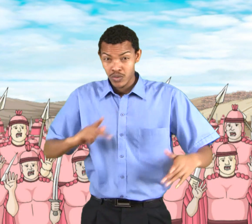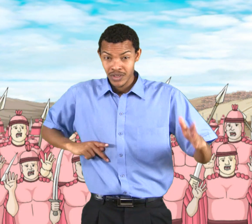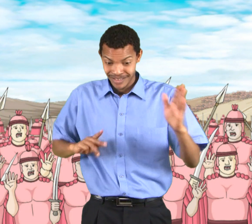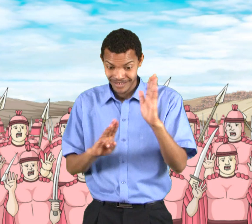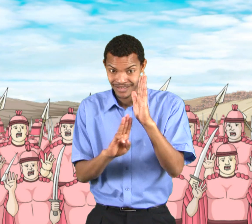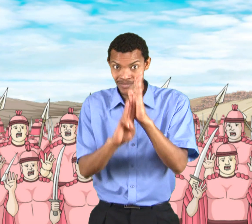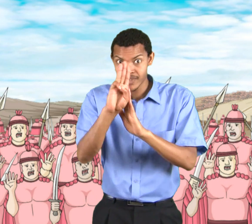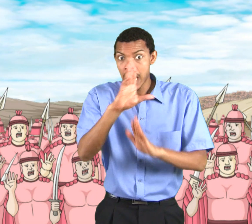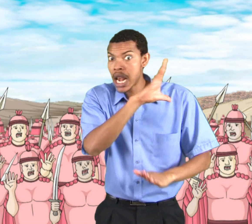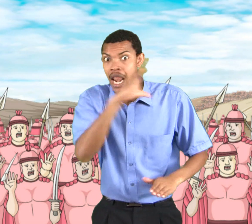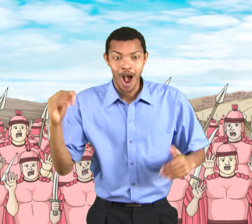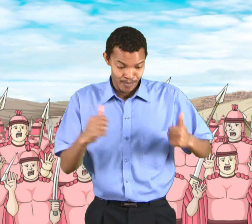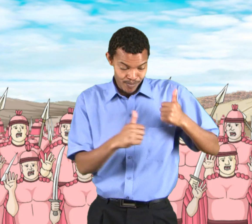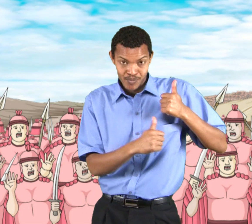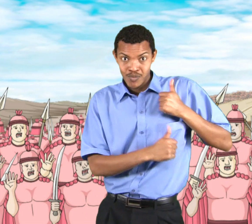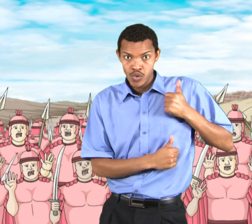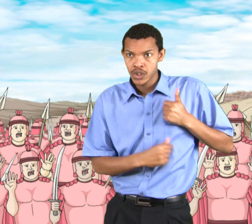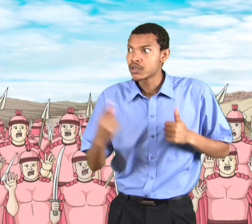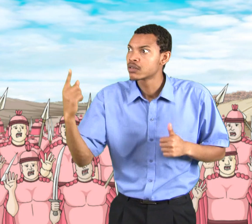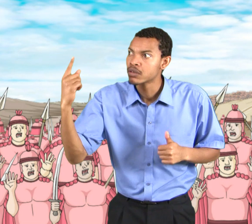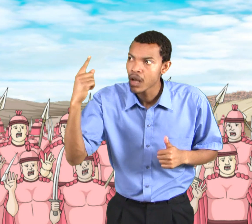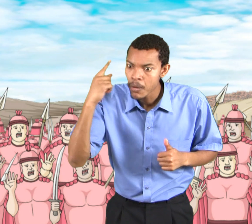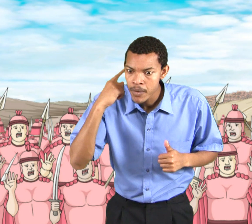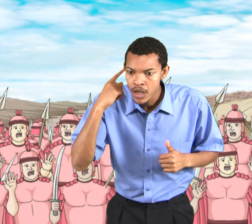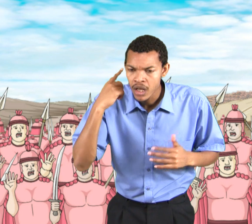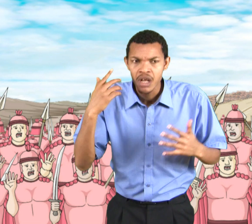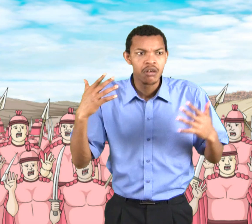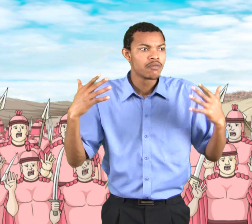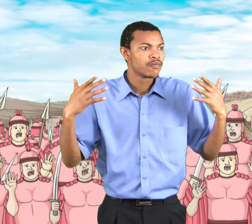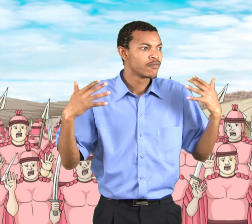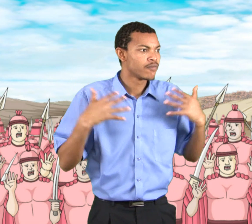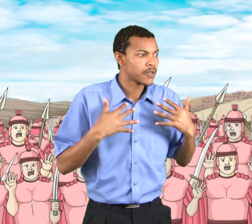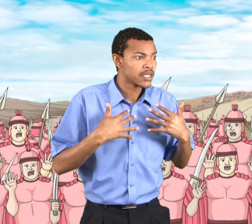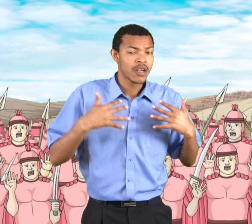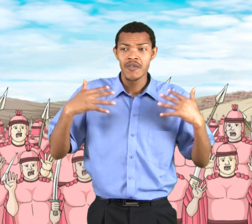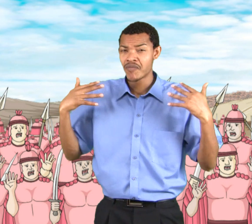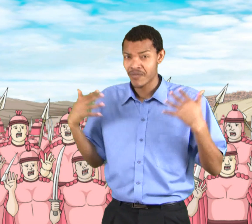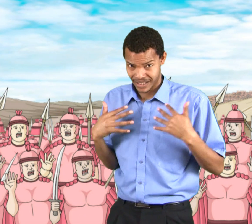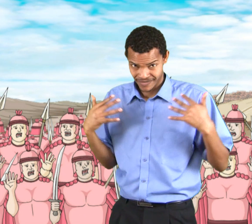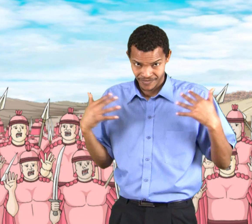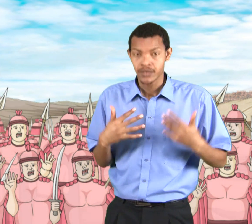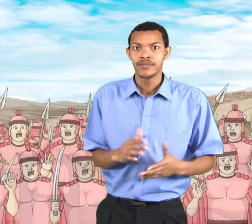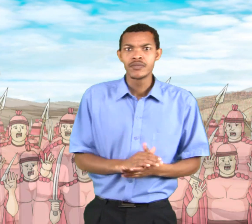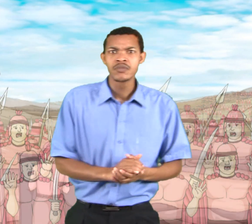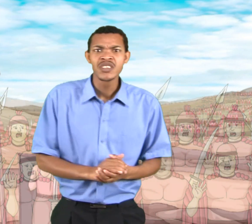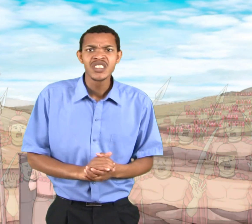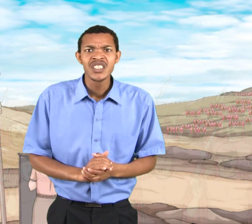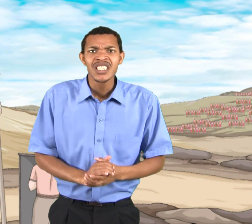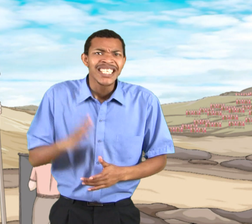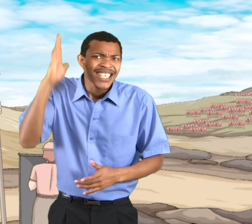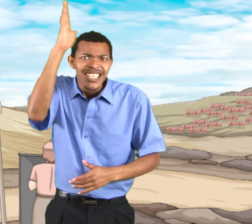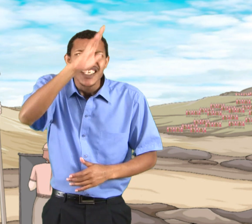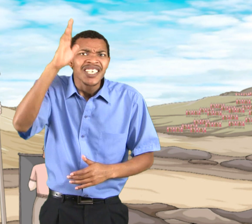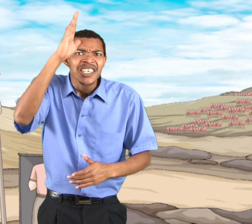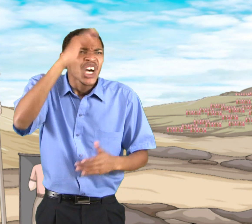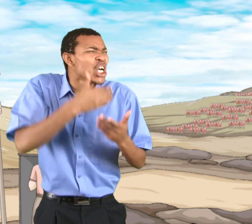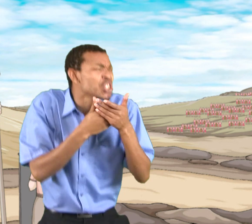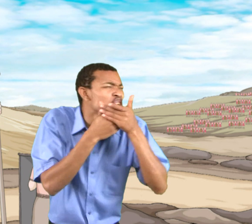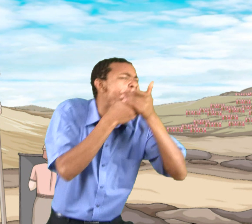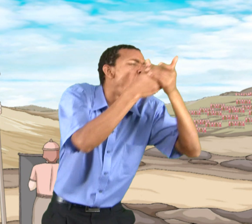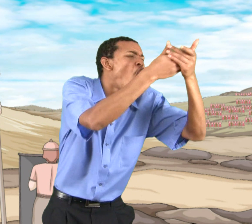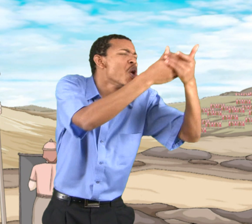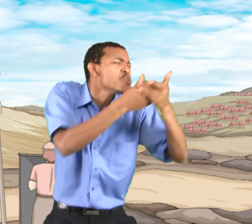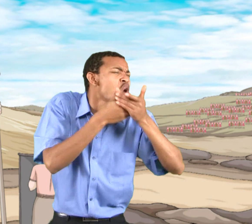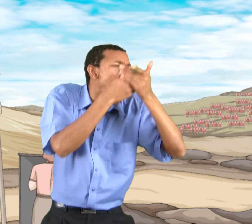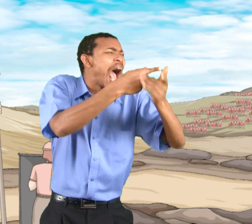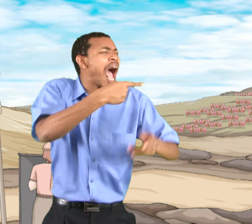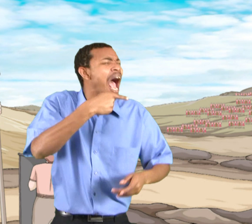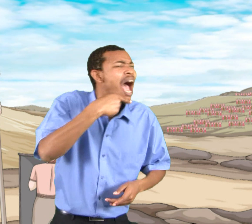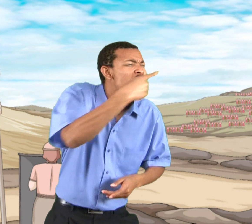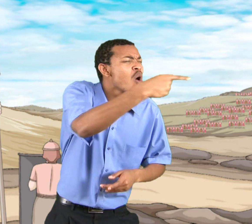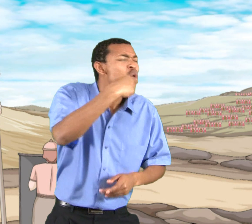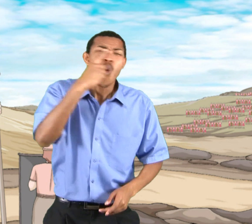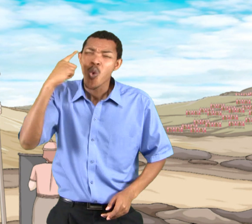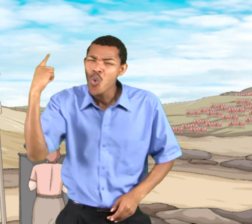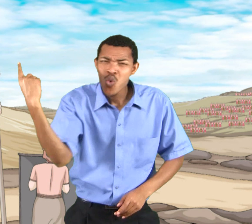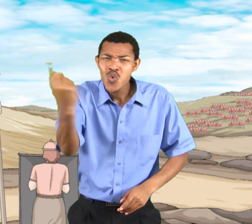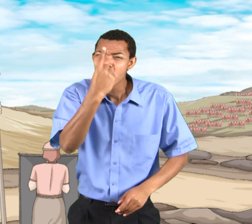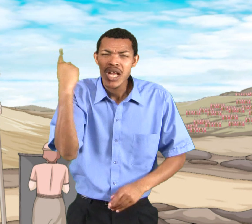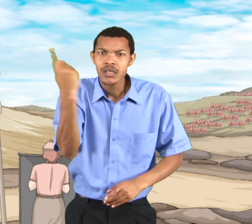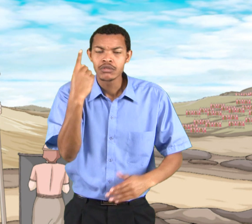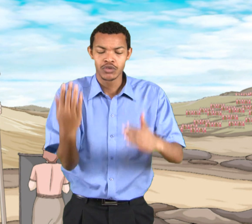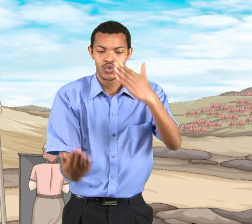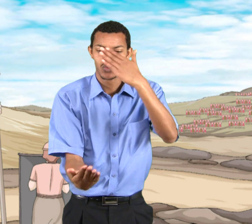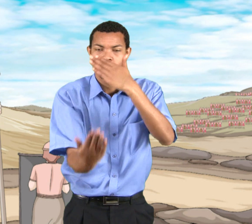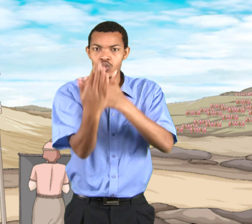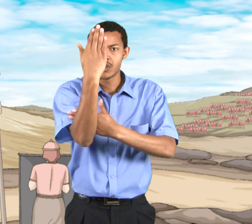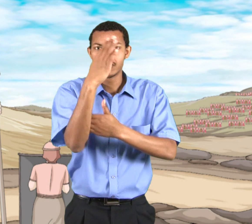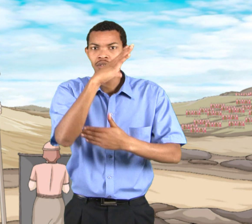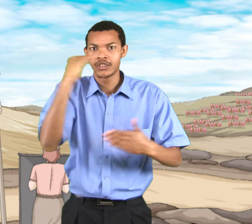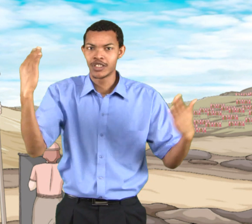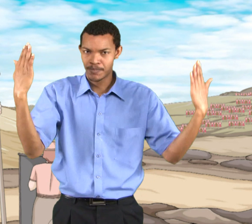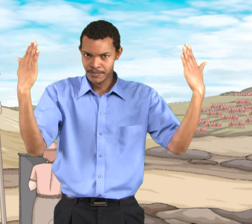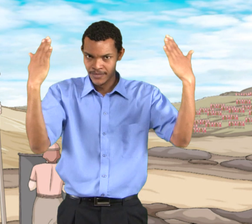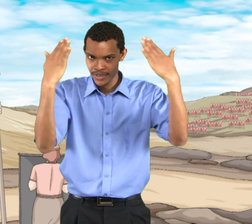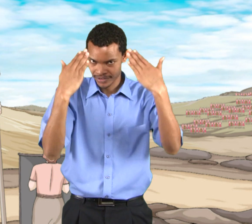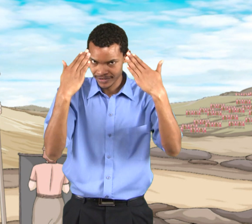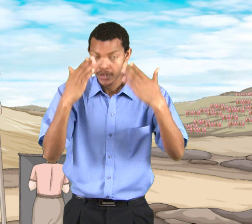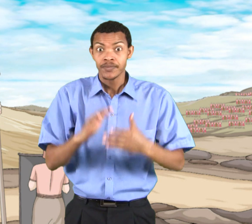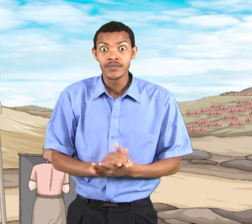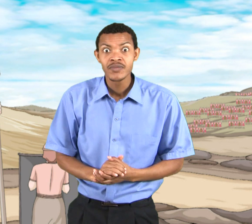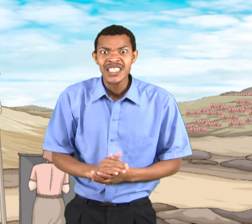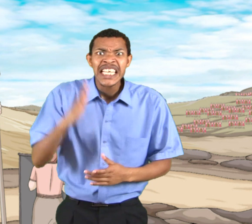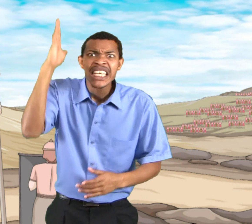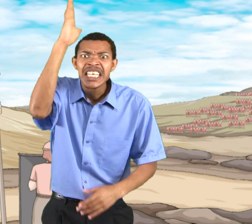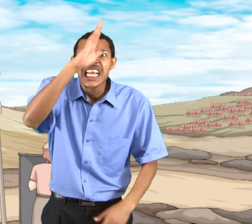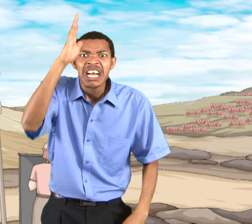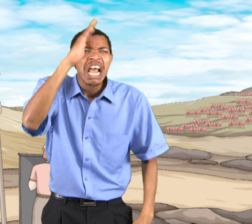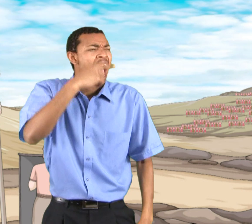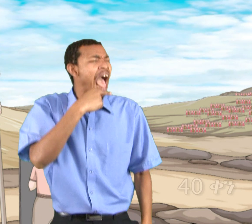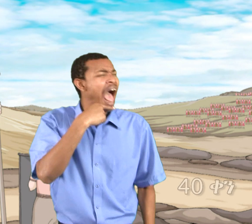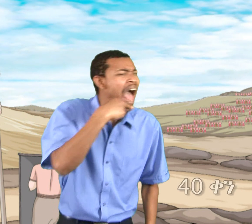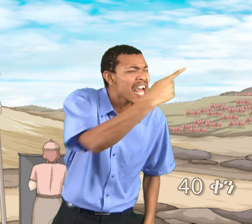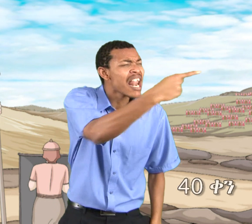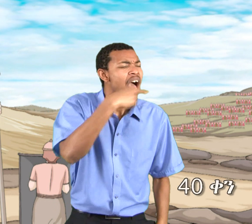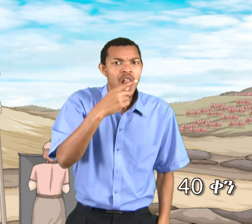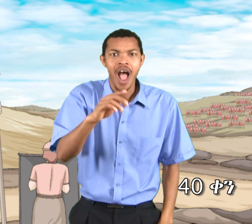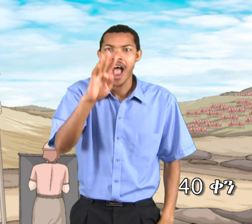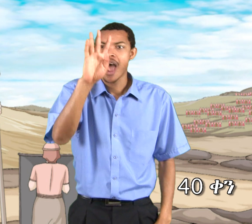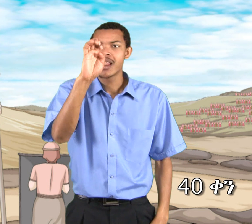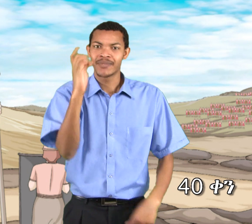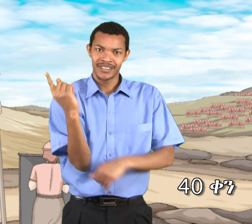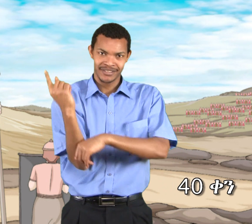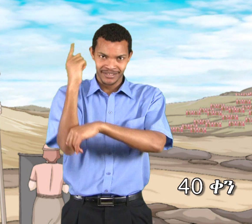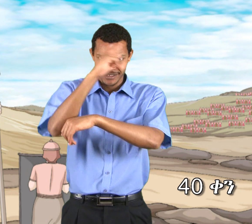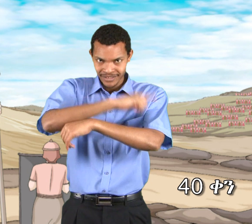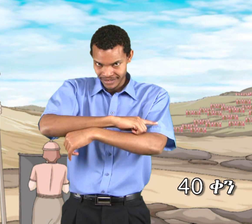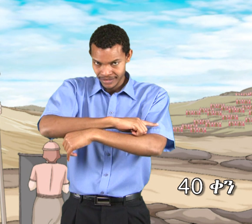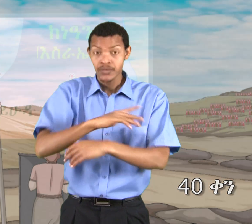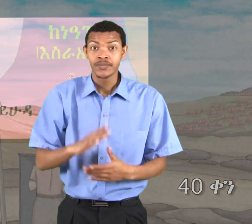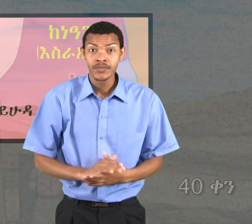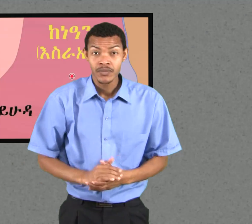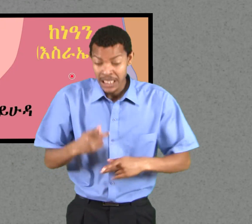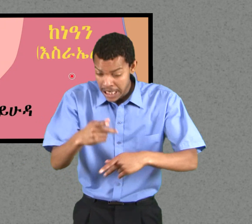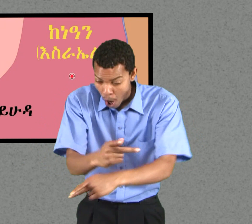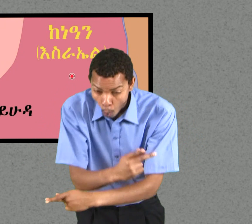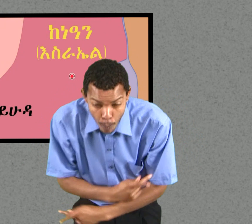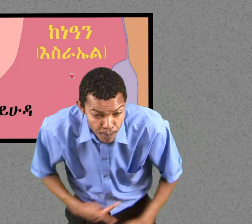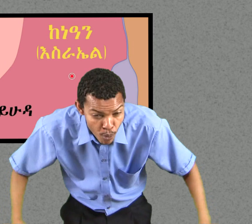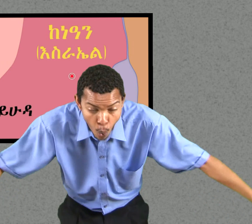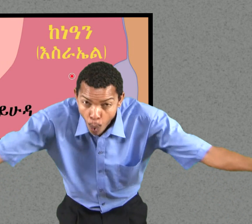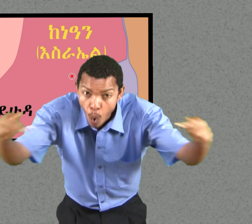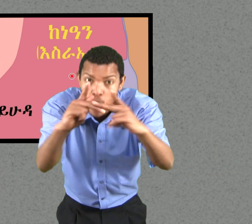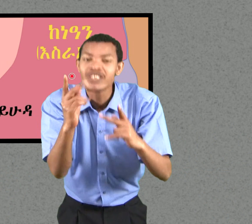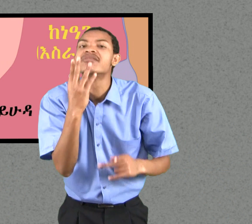Give me a man to fight!” On hearing the words of the Philistine, Saul and all the Israelites were dismayed and greatly afraid.